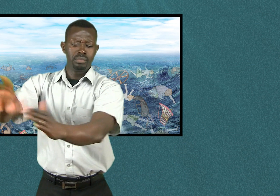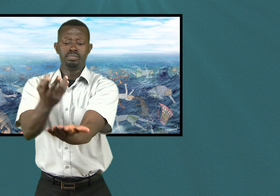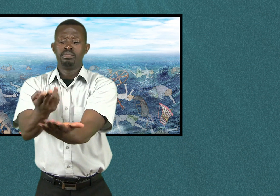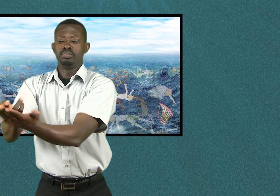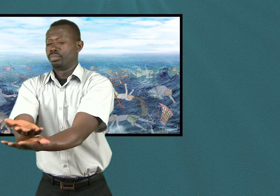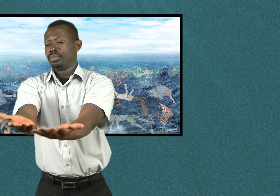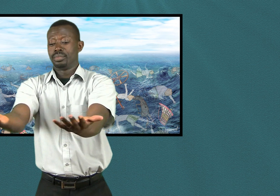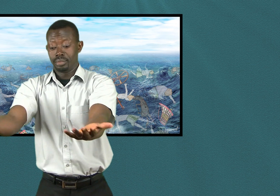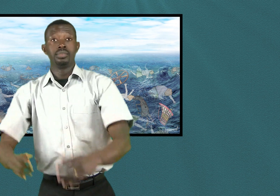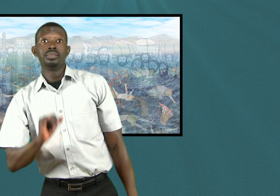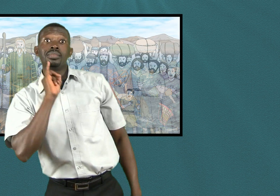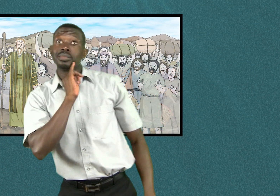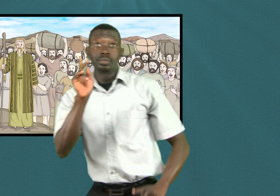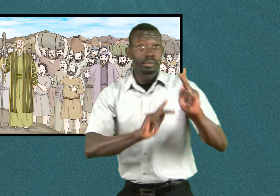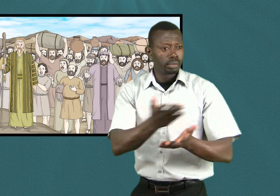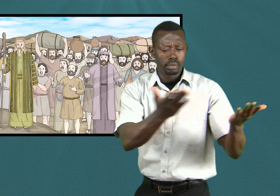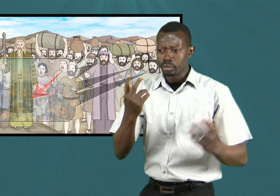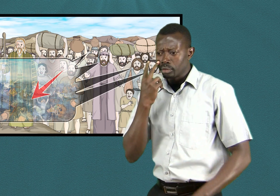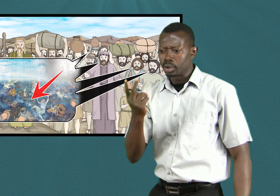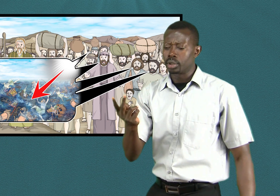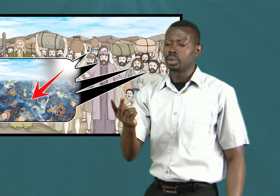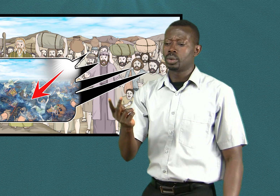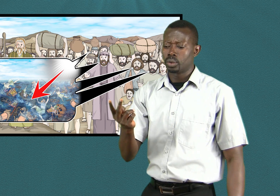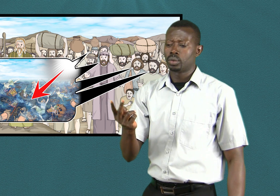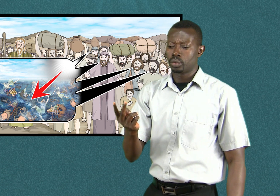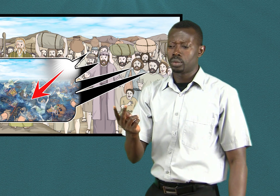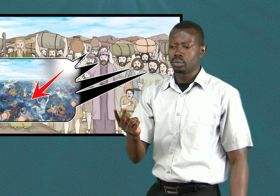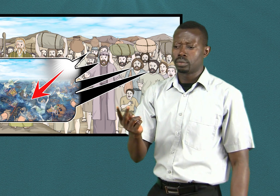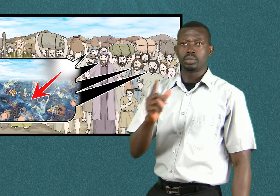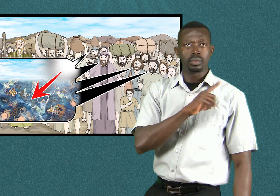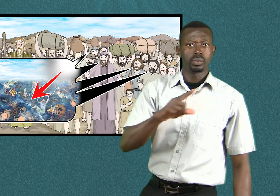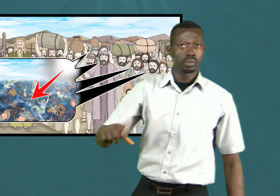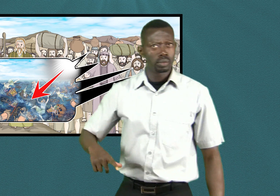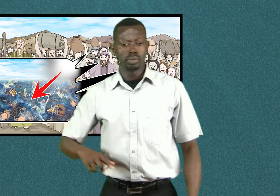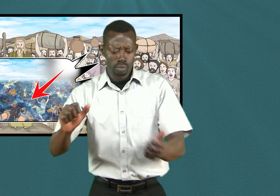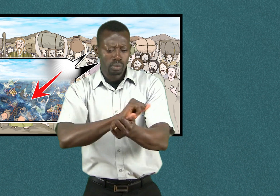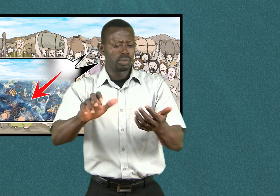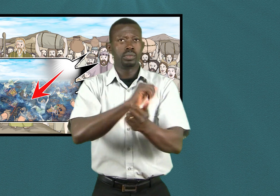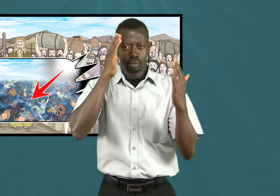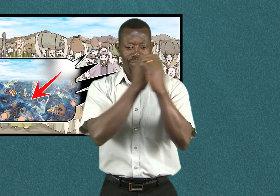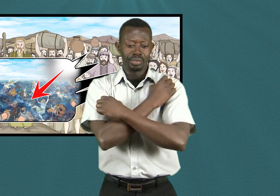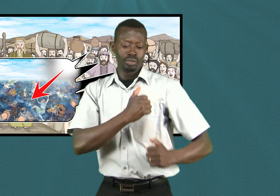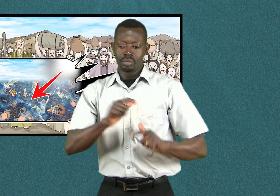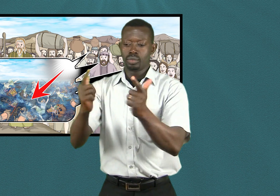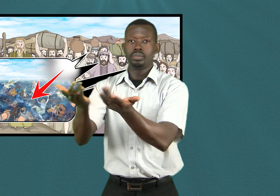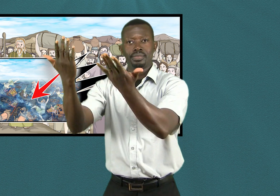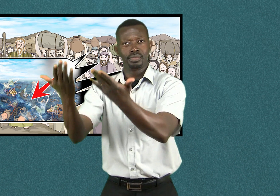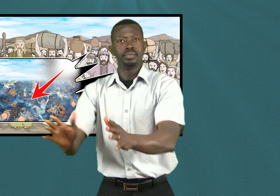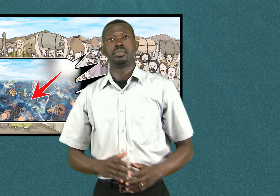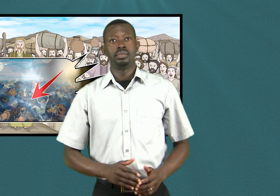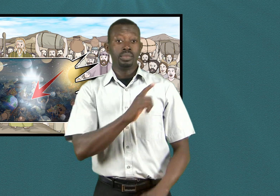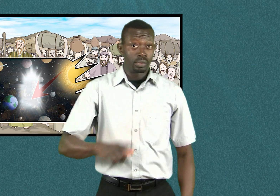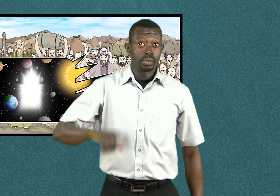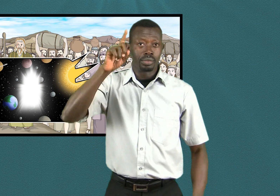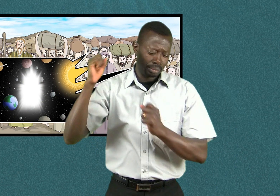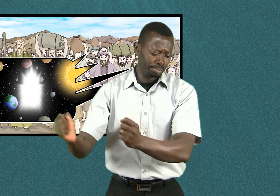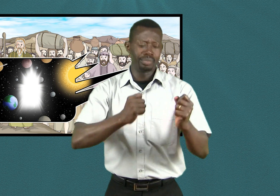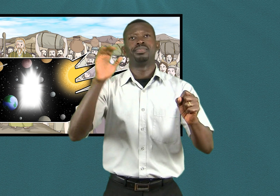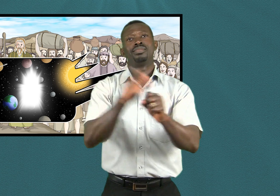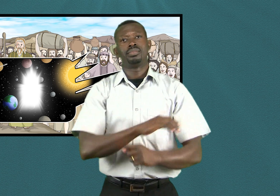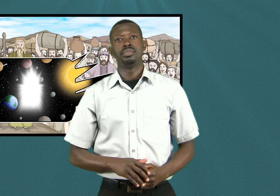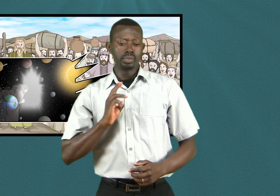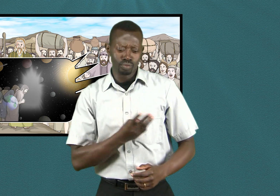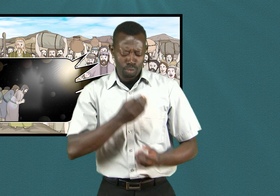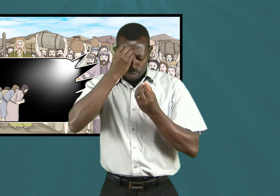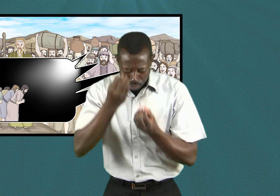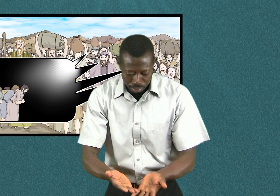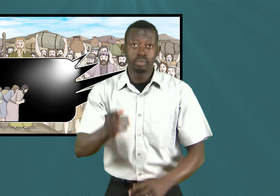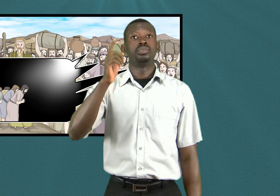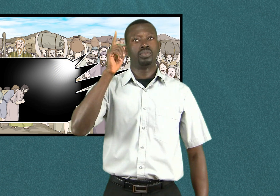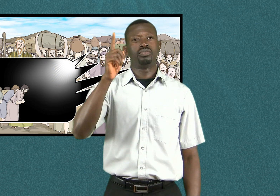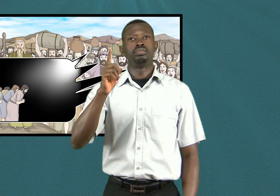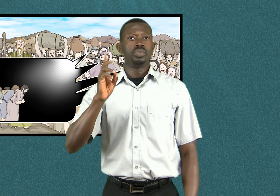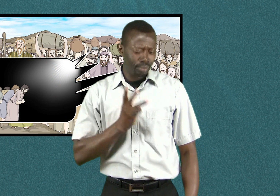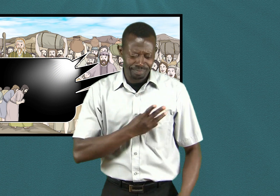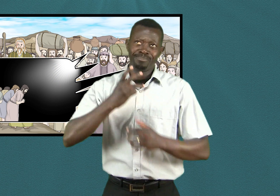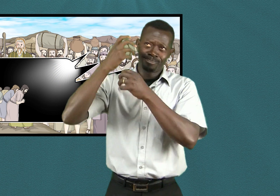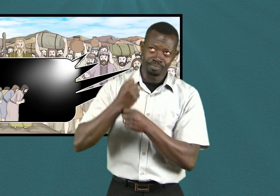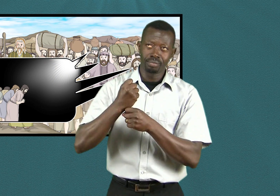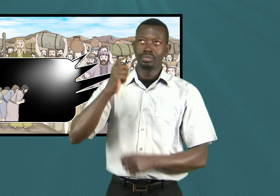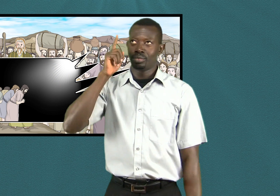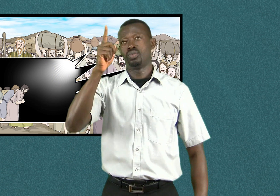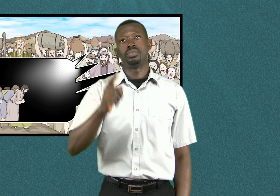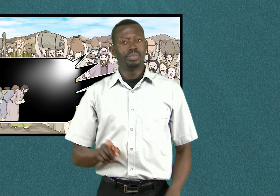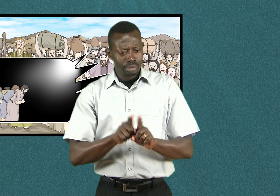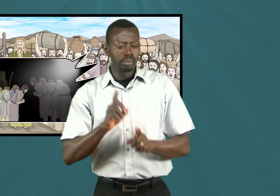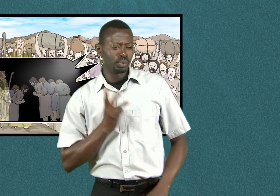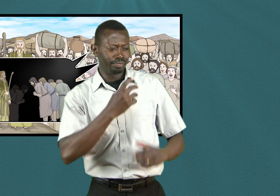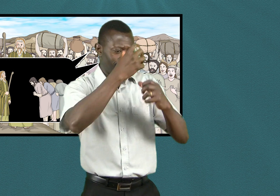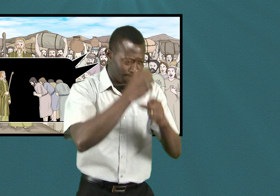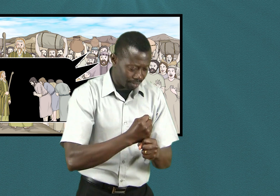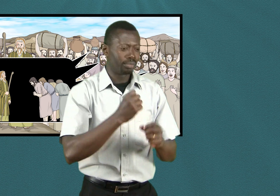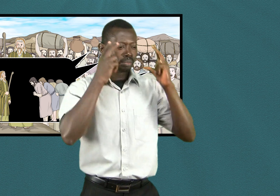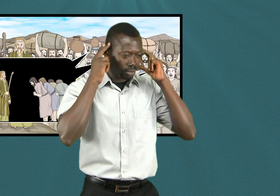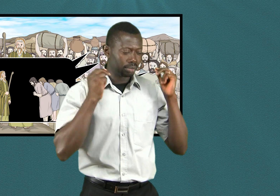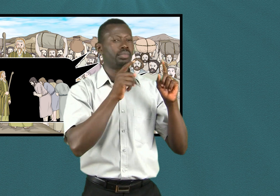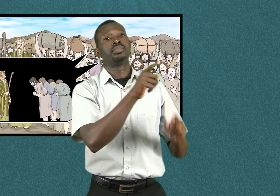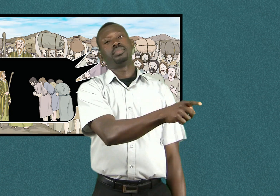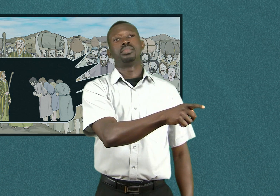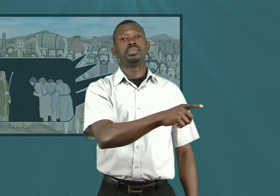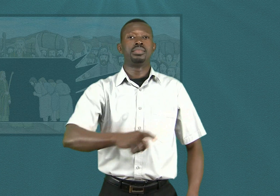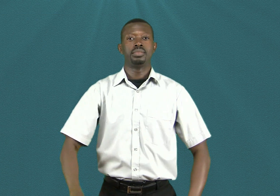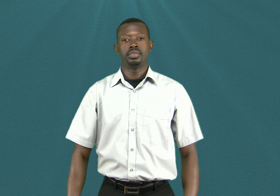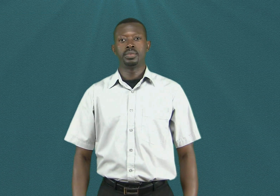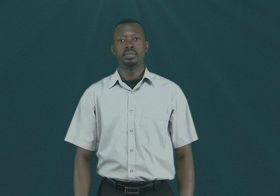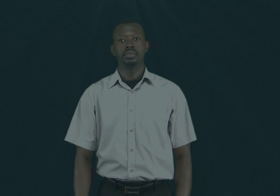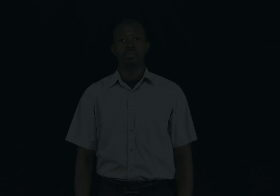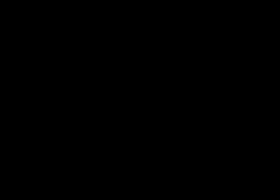When Israel saw the great power that the LORD had exercised over the Egyptians, the people feared the LORD and believed in Him and in His servant Moses.